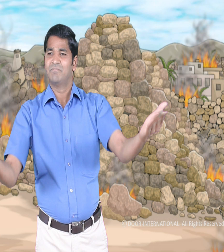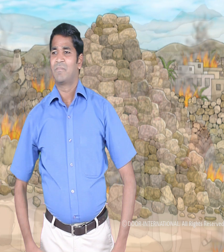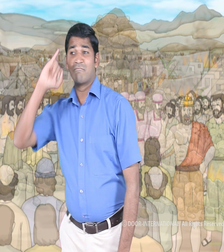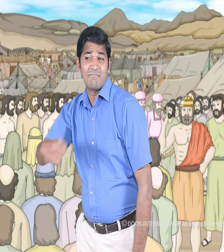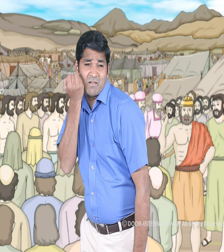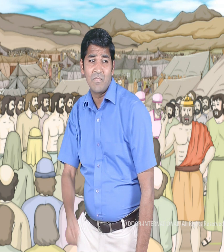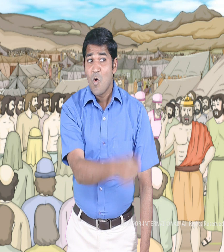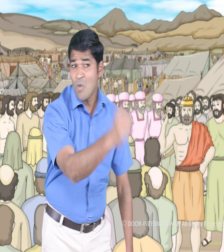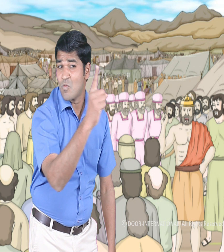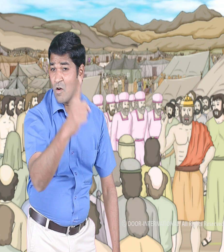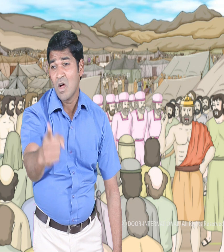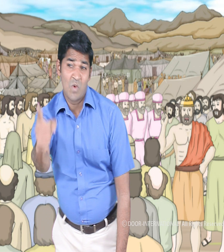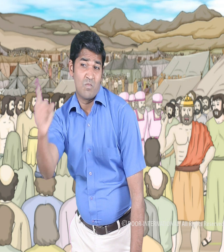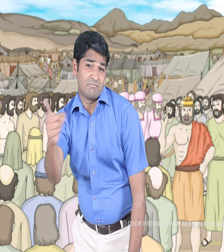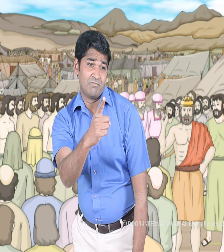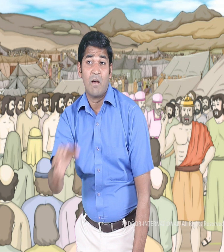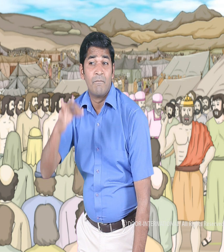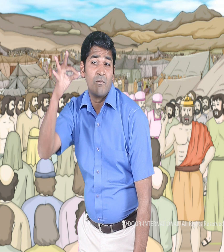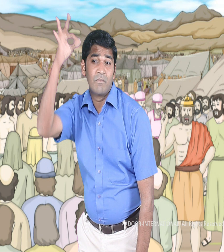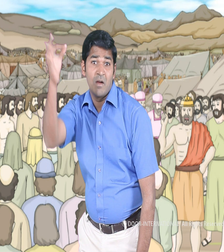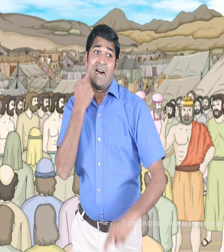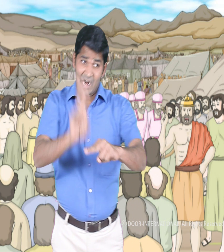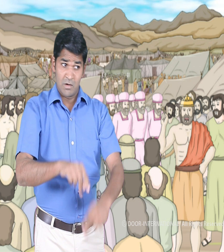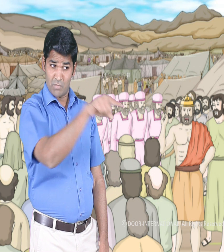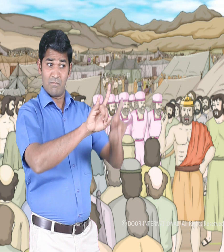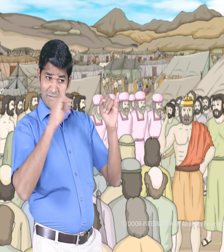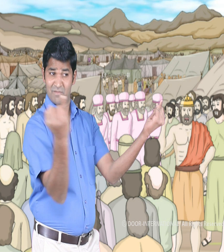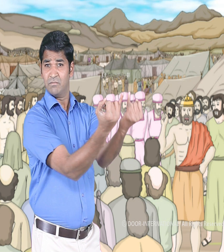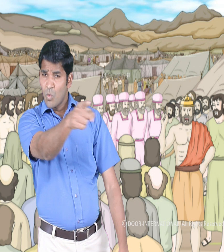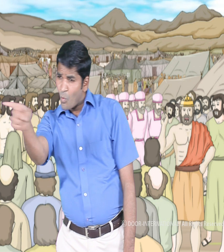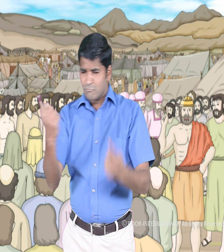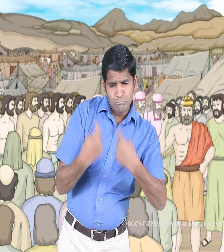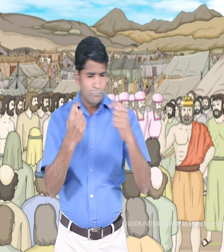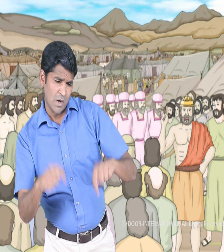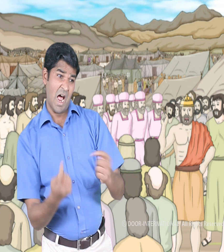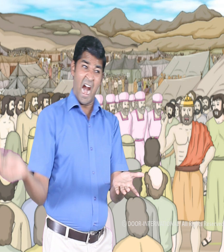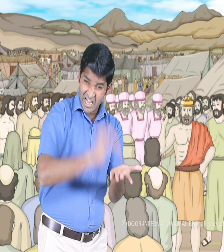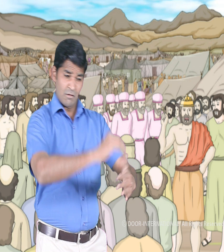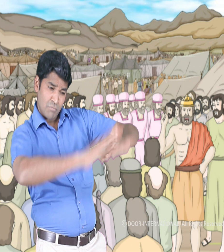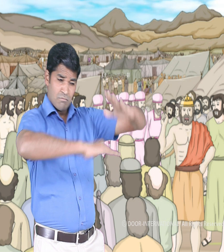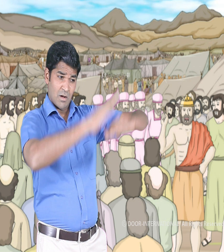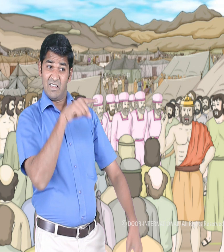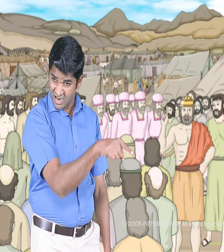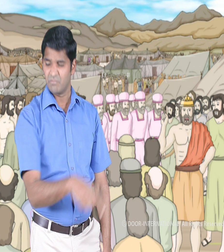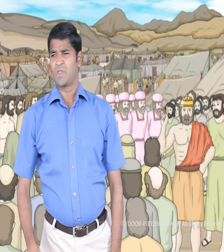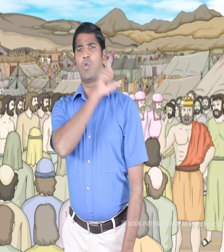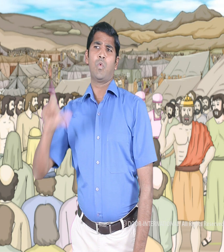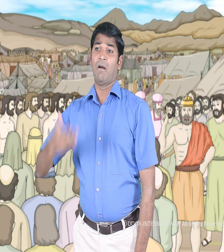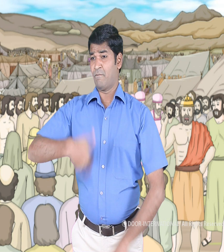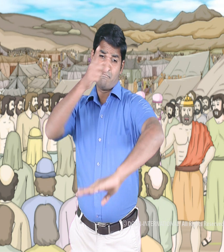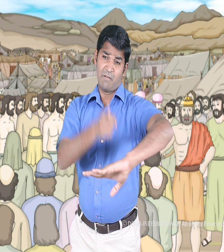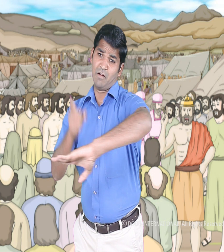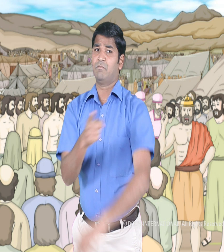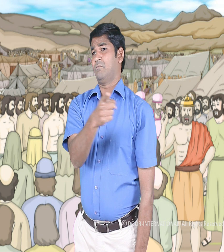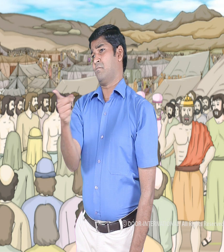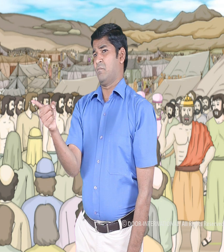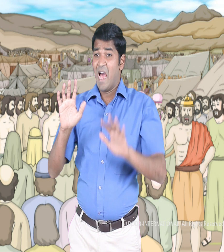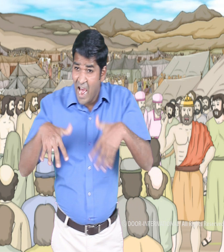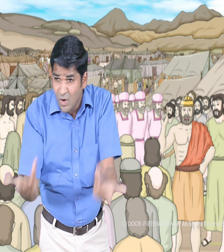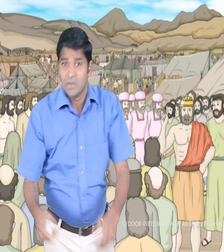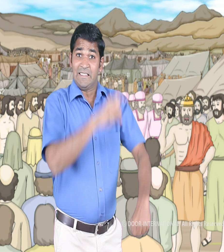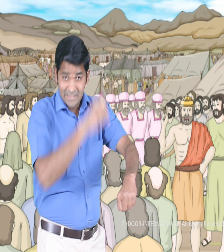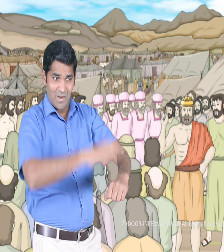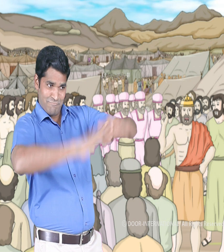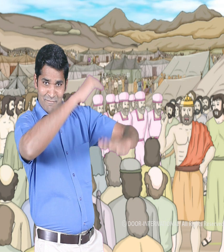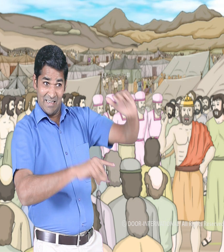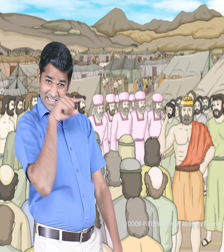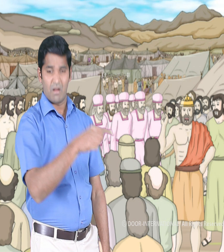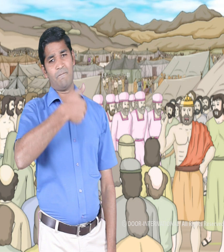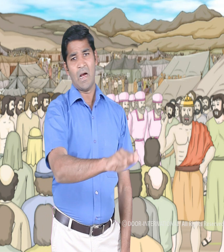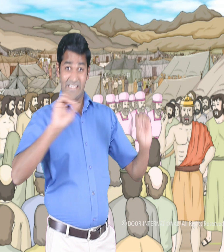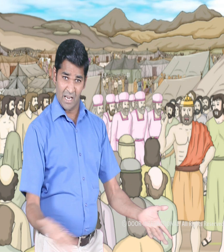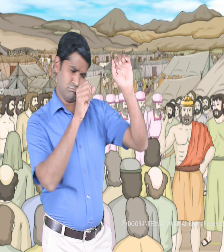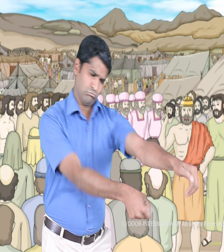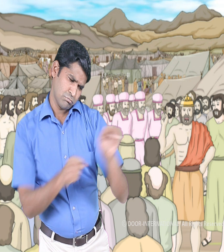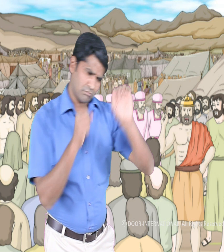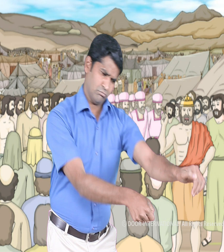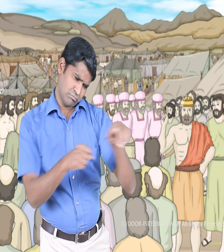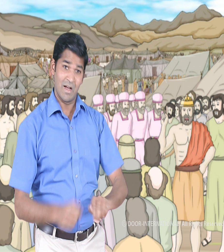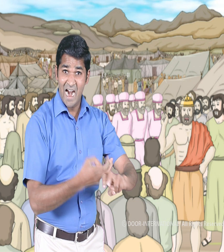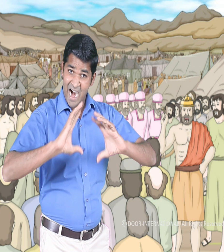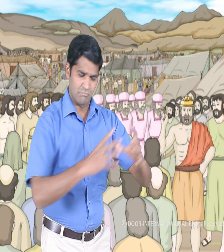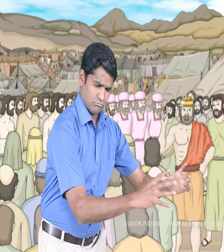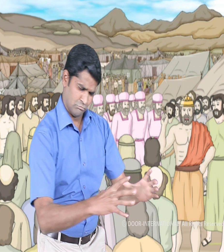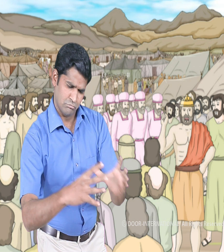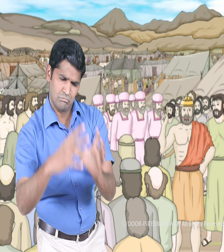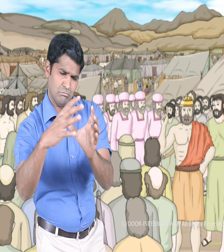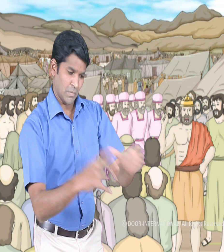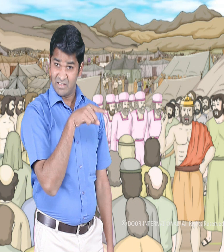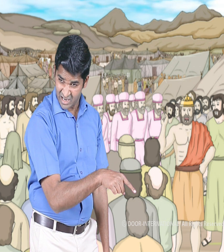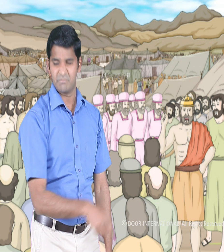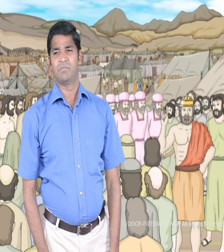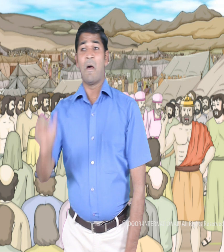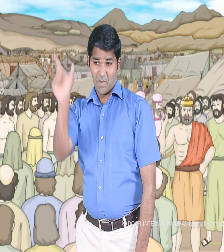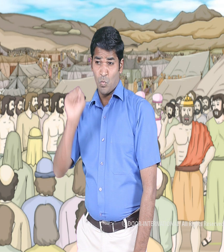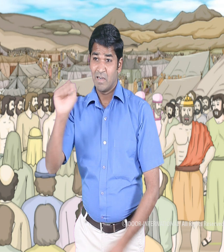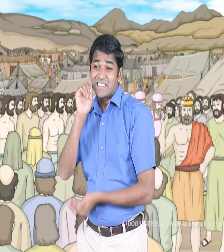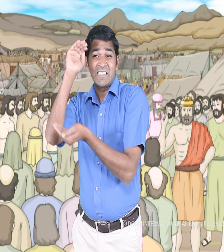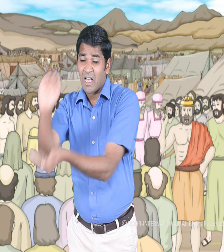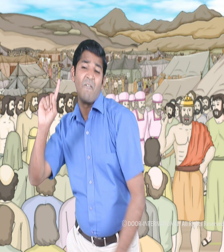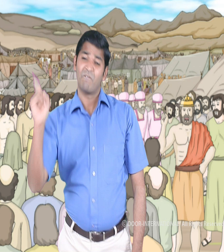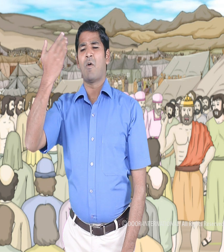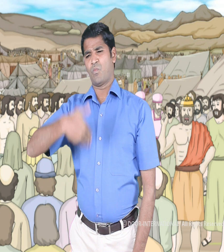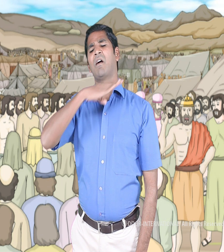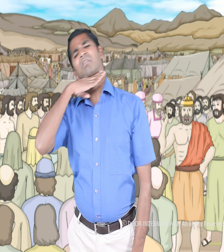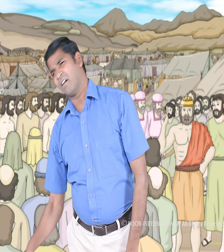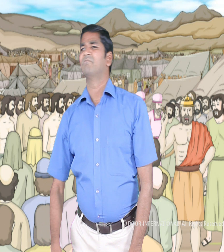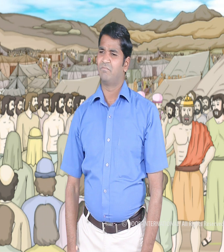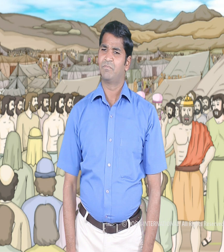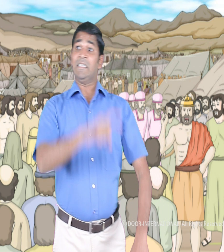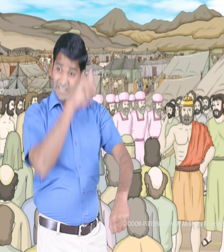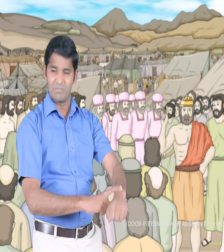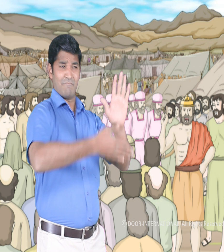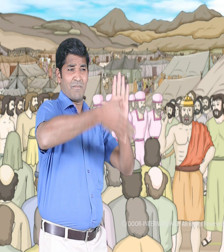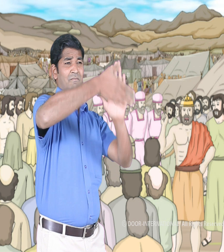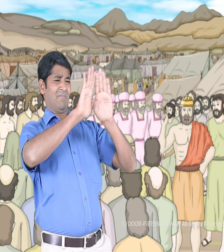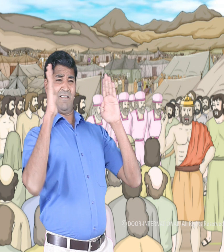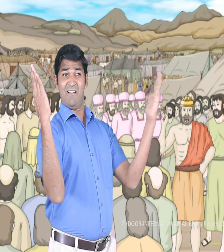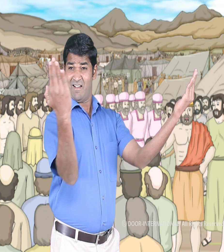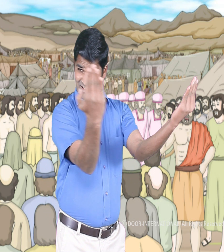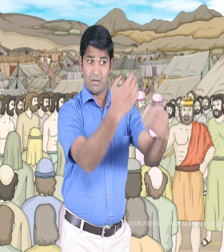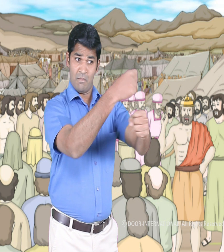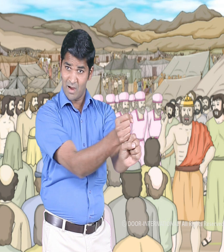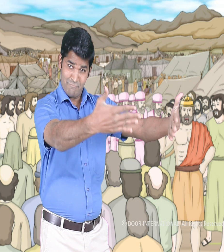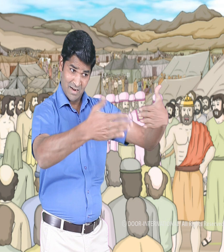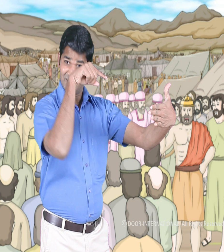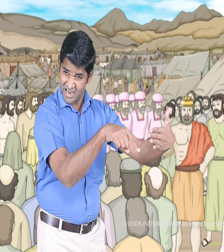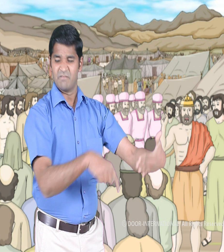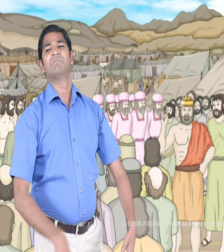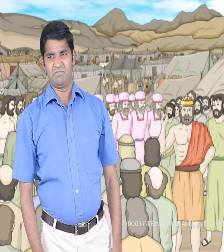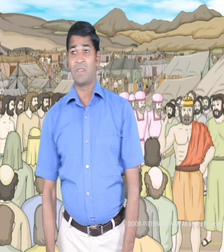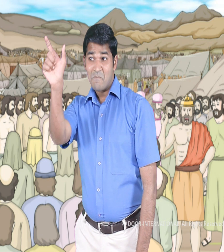And Joshua spared Rahab the prostitute, with her father’s household and all who belonged to her, because she hid the men Joshua had sent to spy out Jericho. So she has lived among the Israelites to this day.